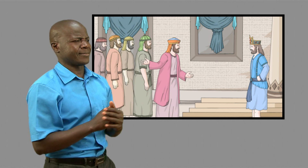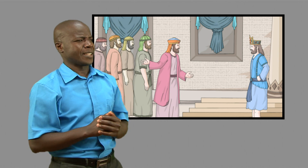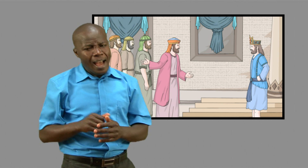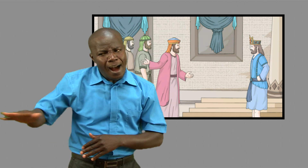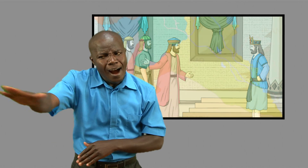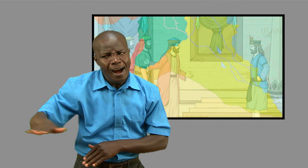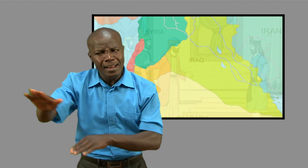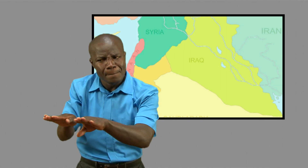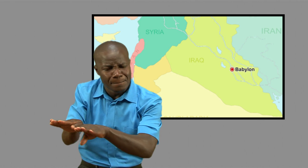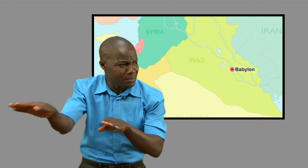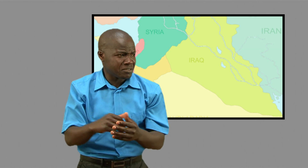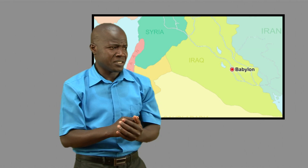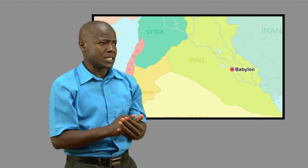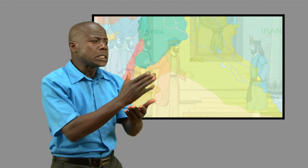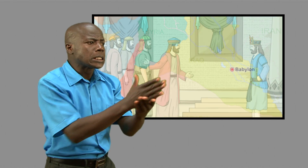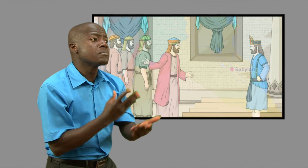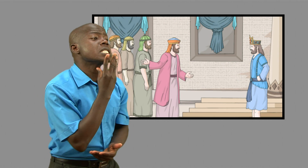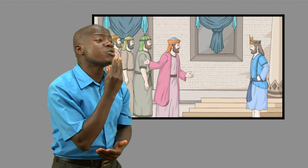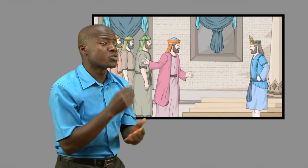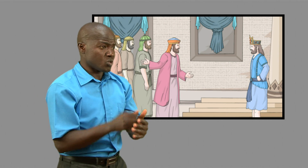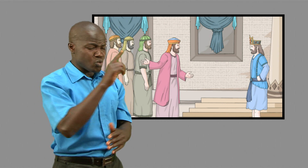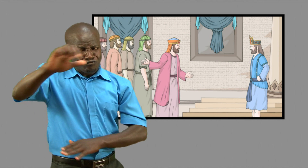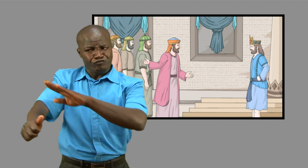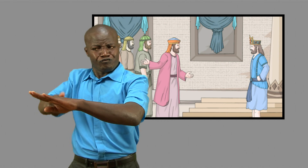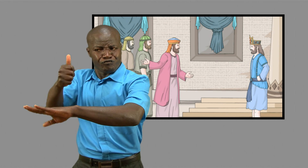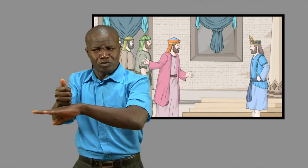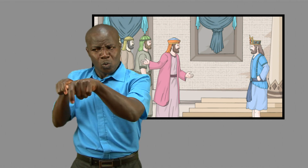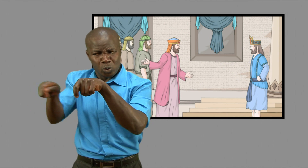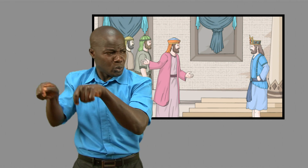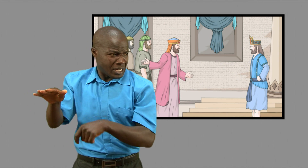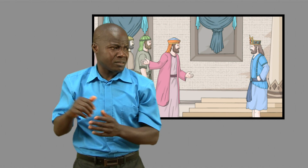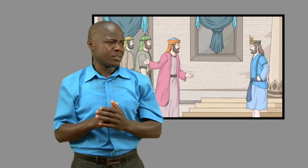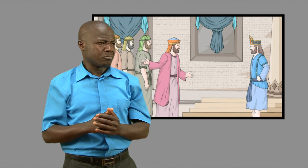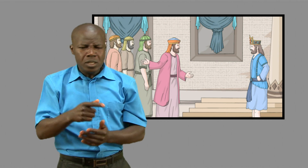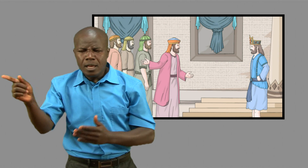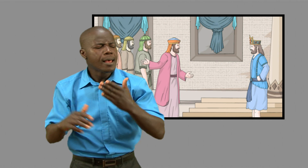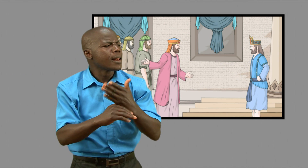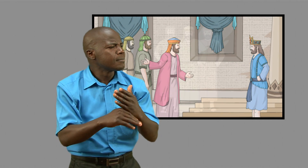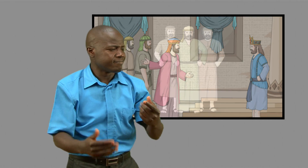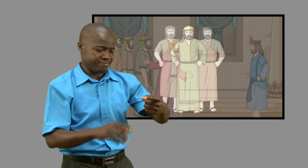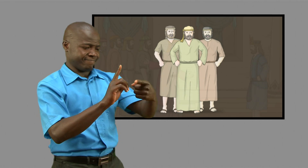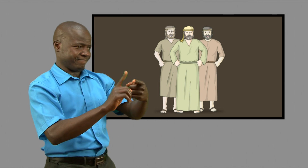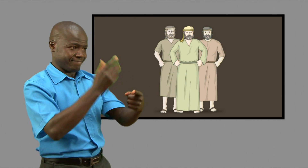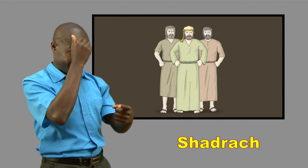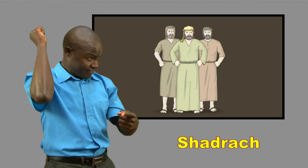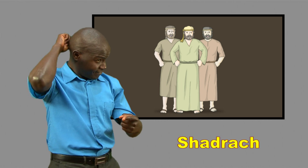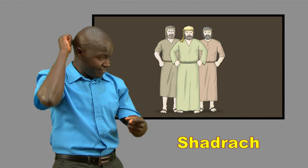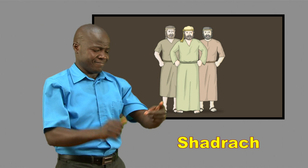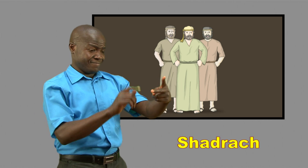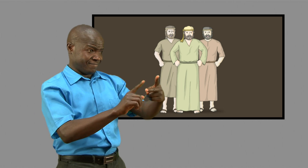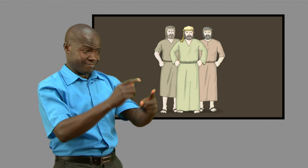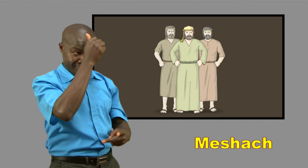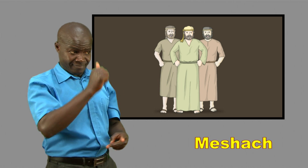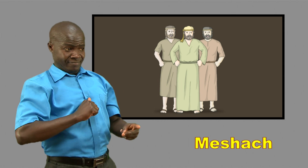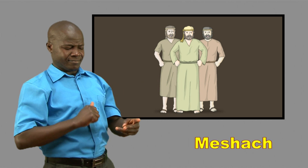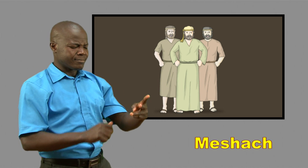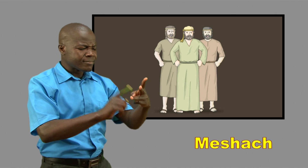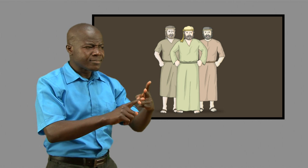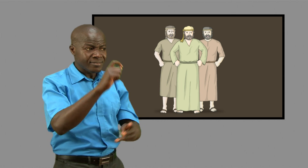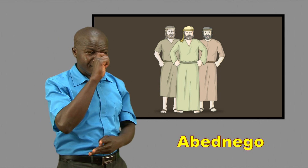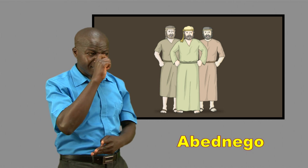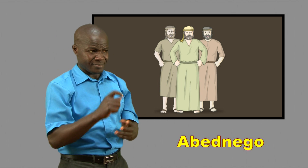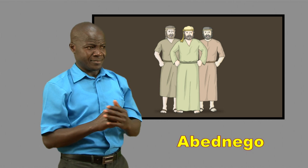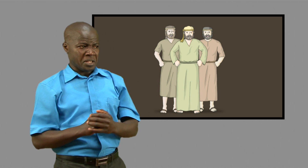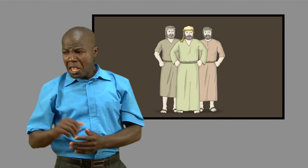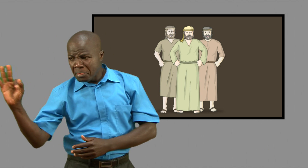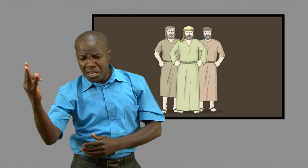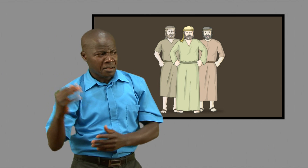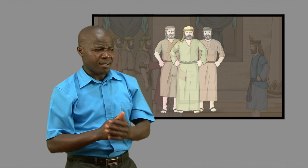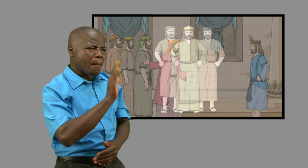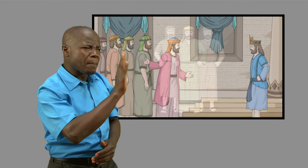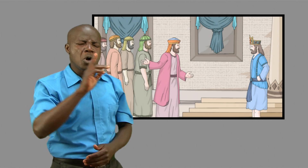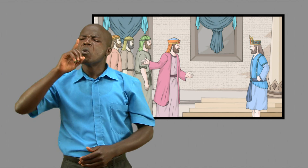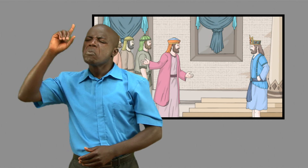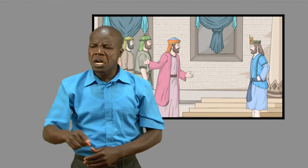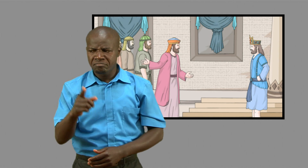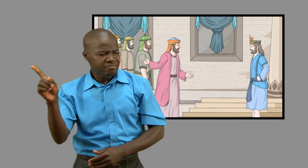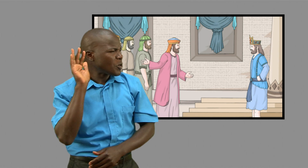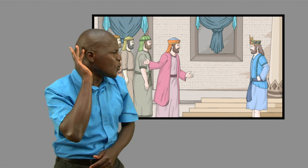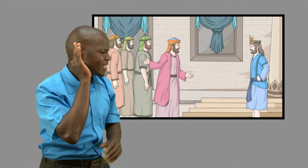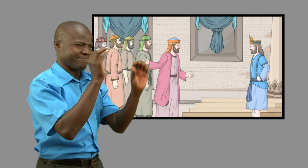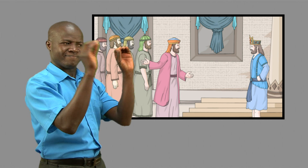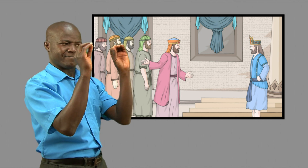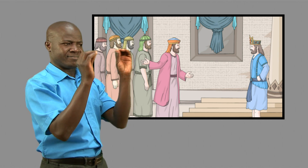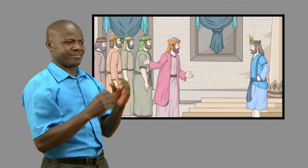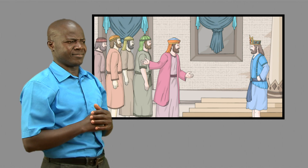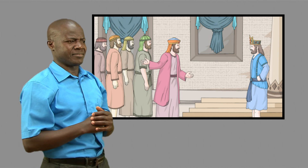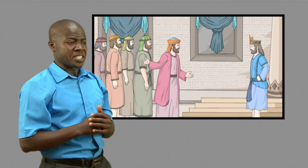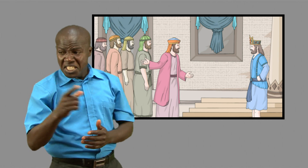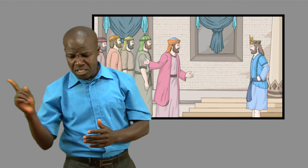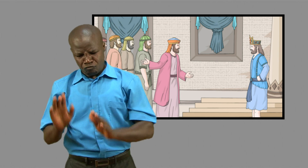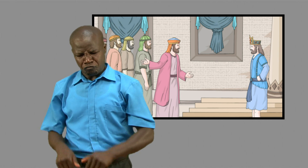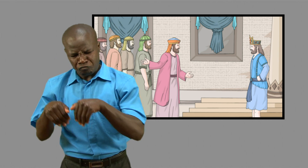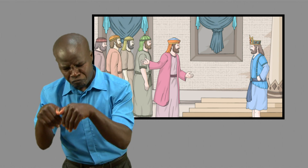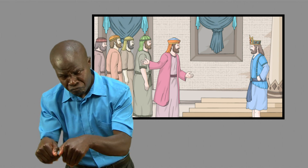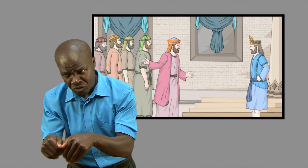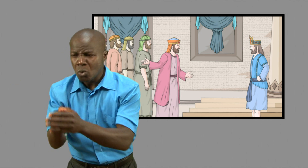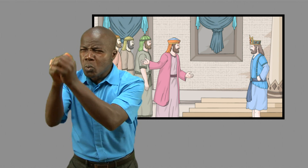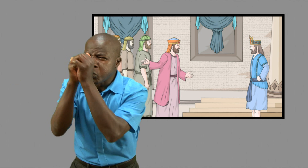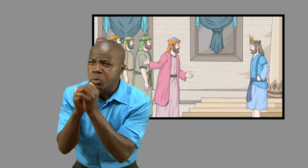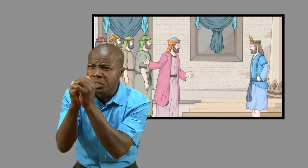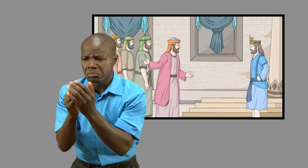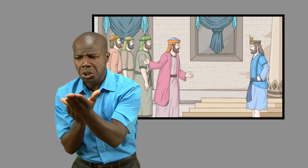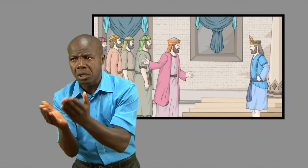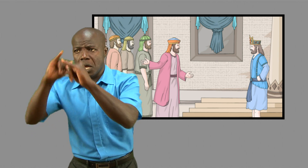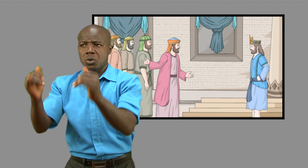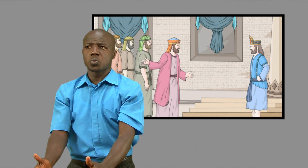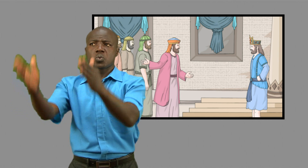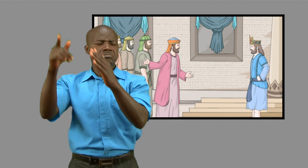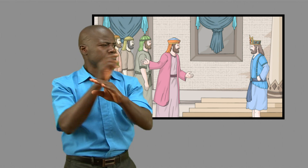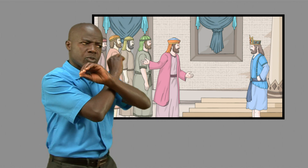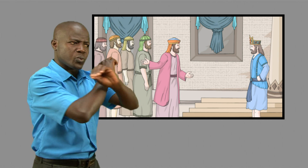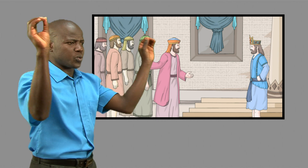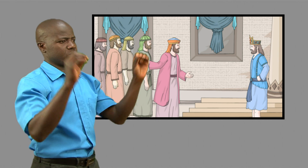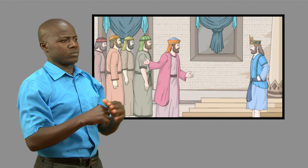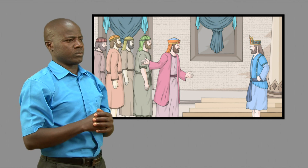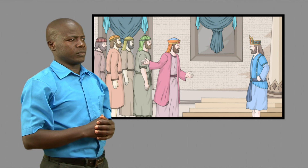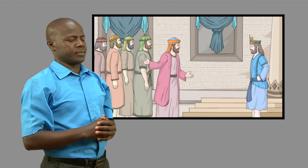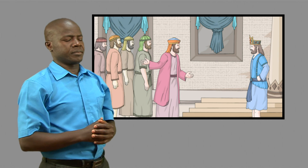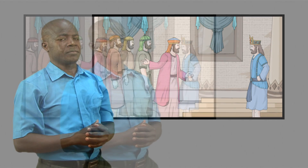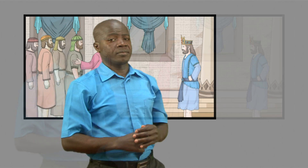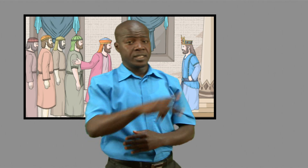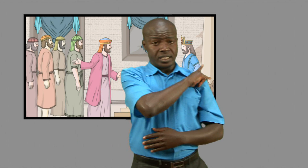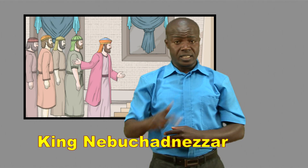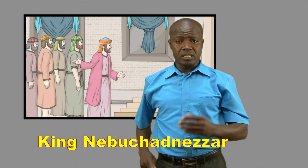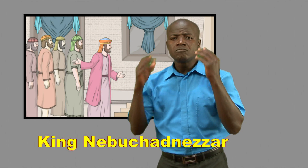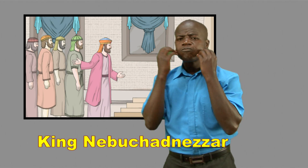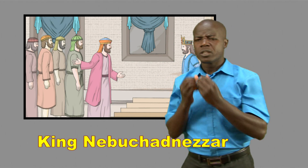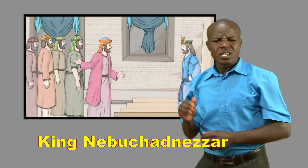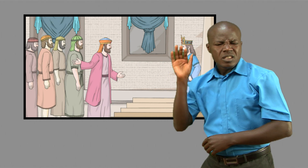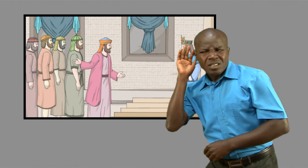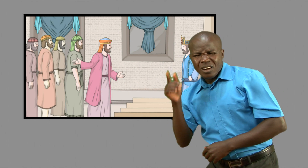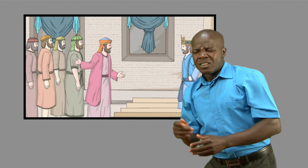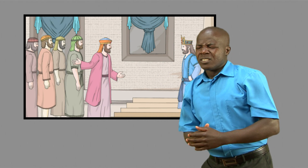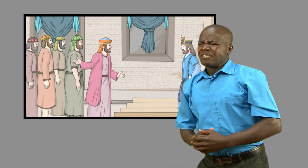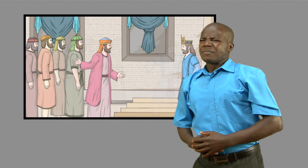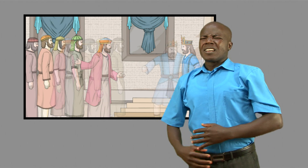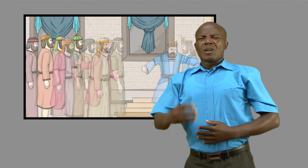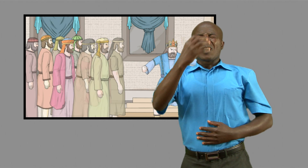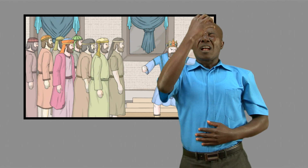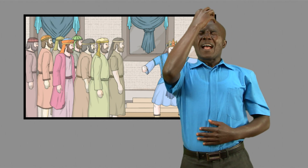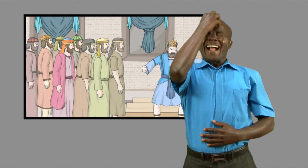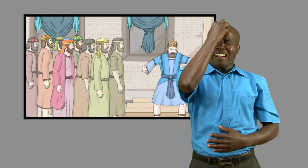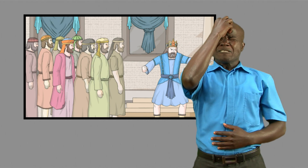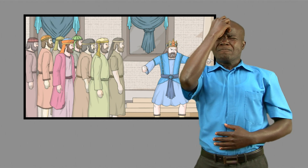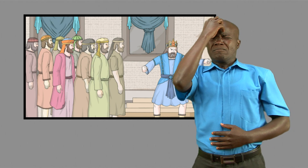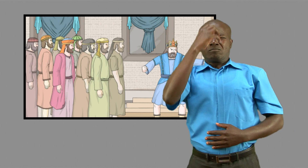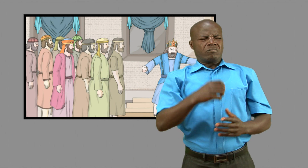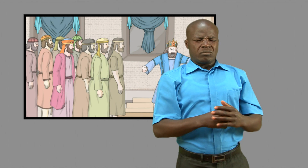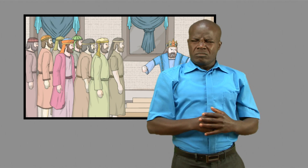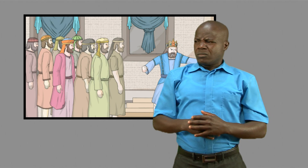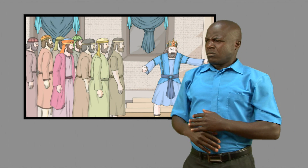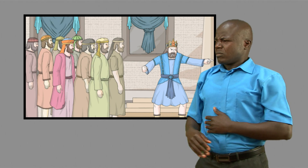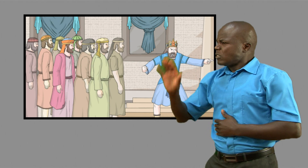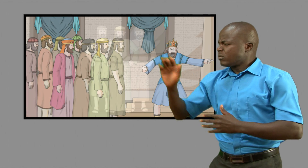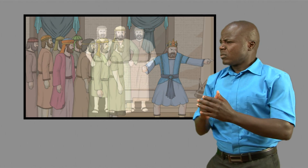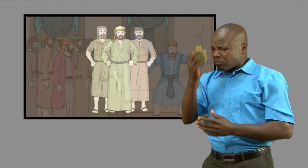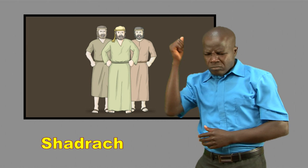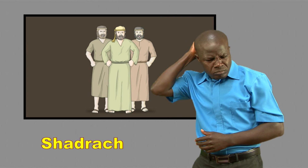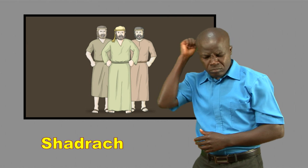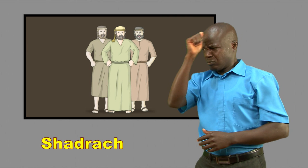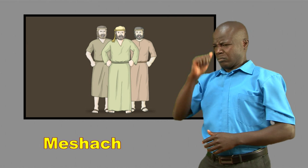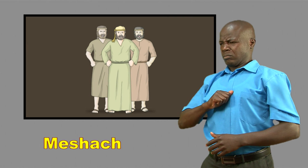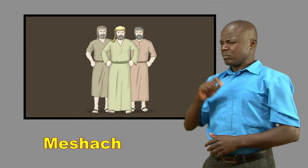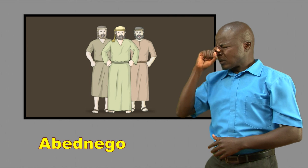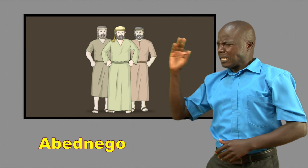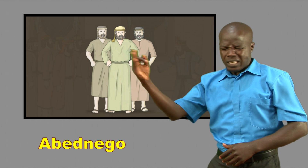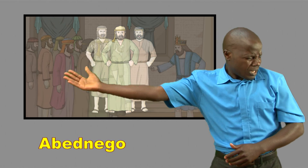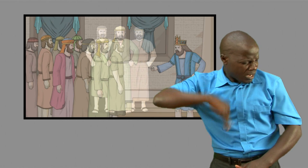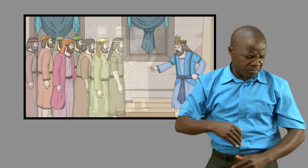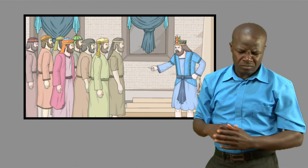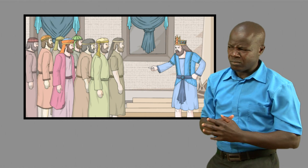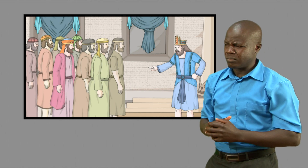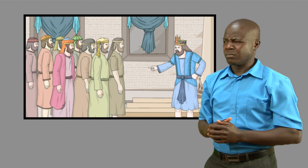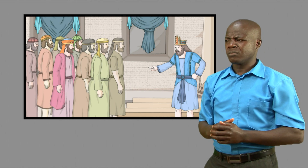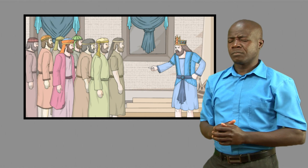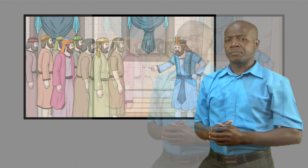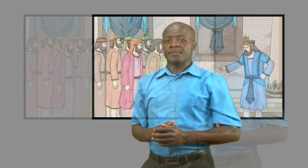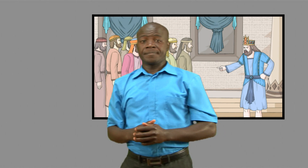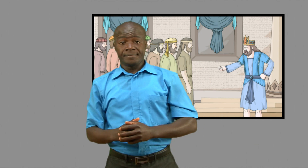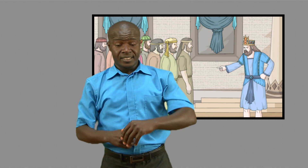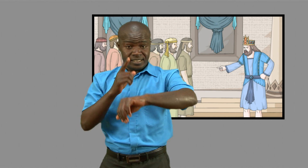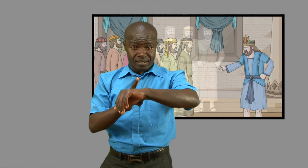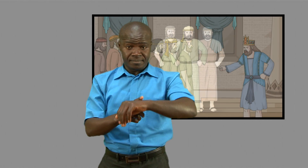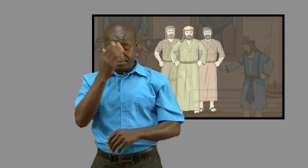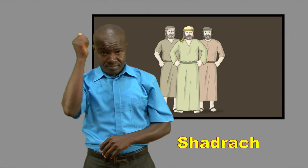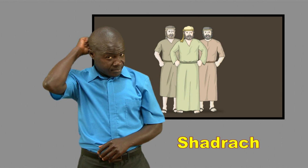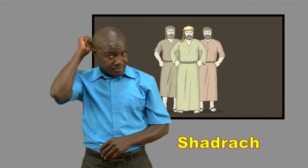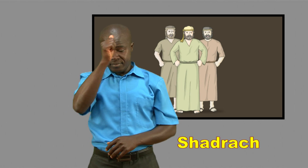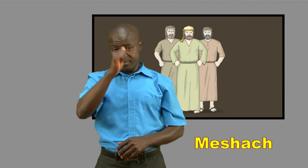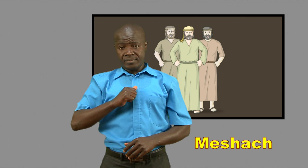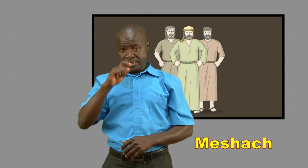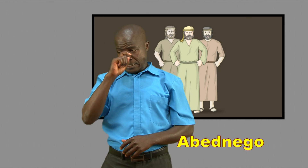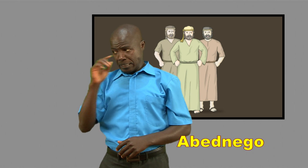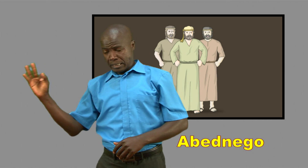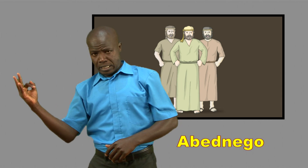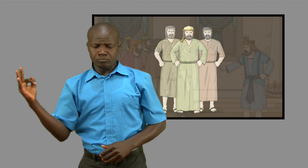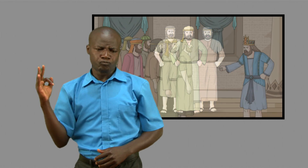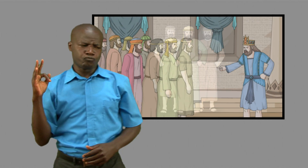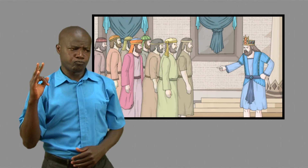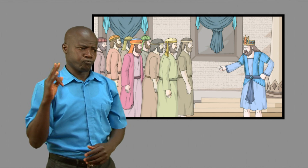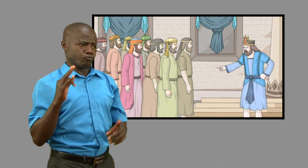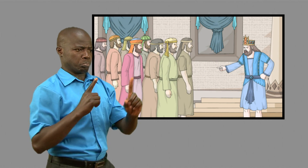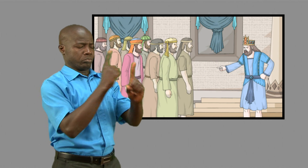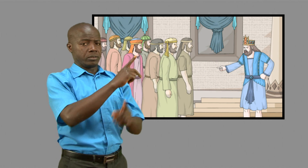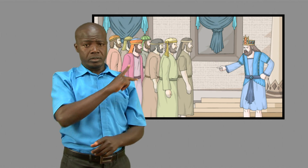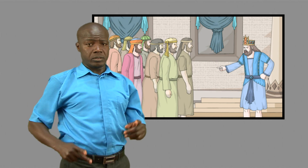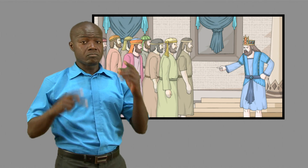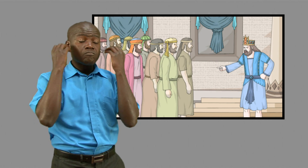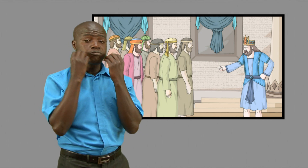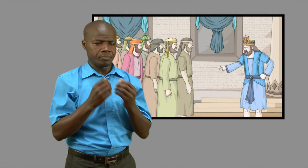But there are some Jews you have appointed to manage the province of Babylon—Shadrach, Meshach, and Abednego—who have ignored you, O king, and have refused to serve your gods or worship the golden statue you have set up.” Then Nebuchadnezzar, furious with rage, summoned Shadrach, Meshach, and Abednego.